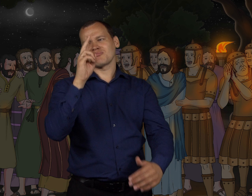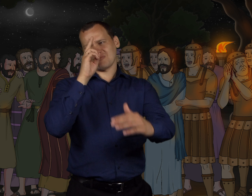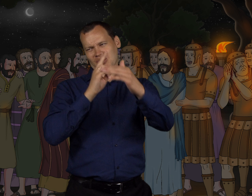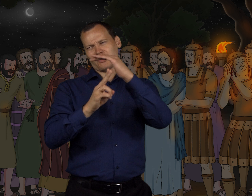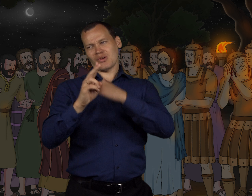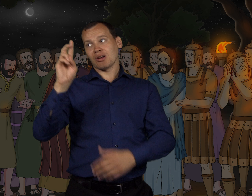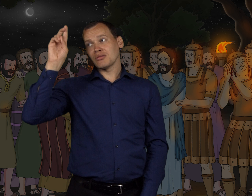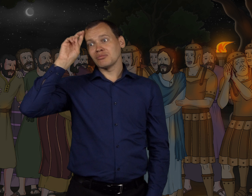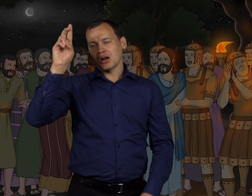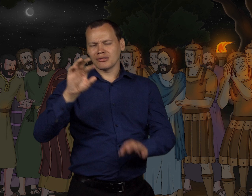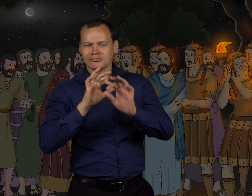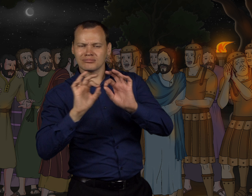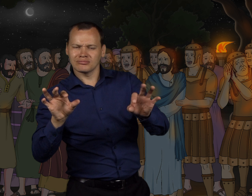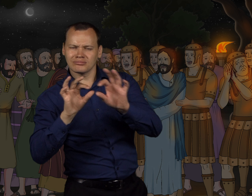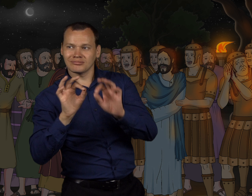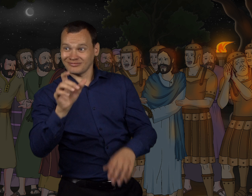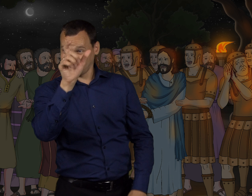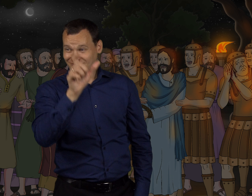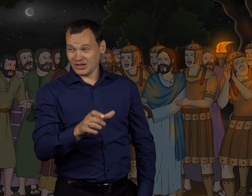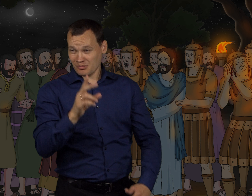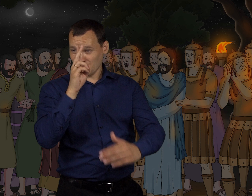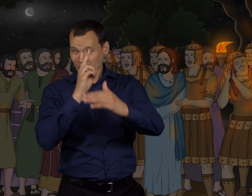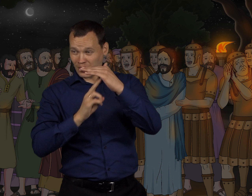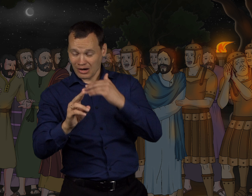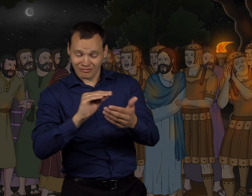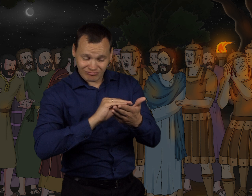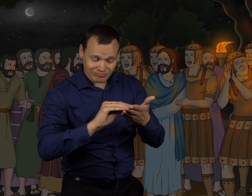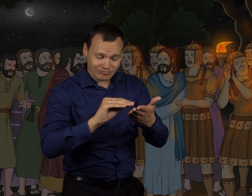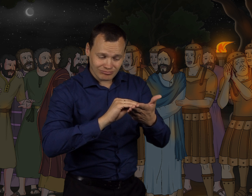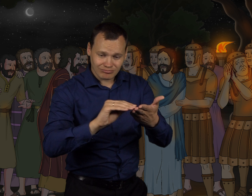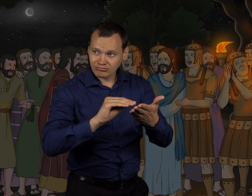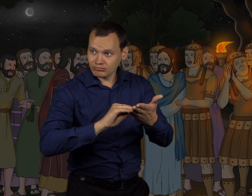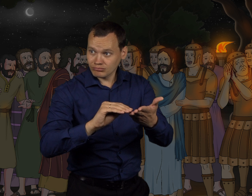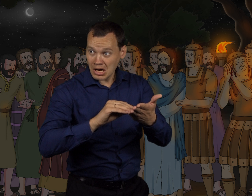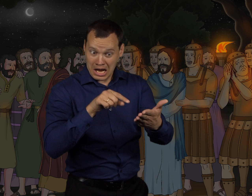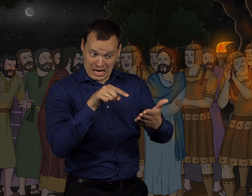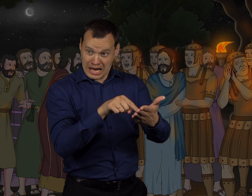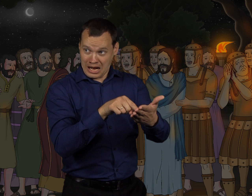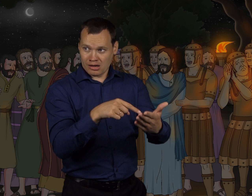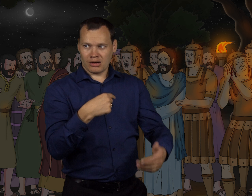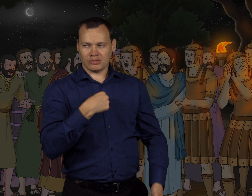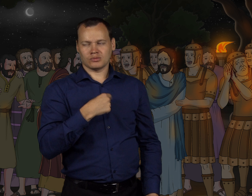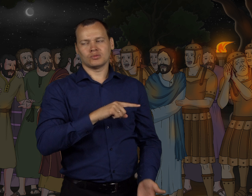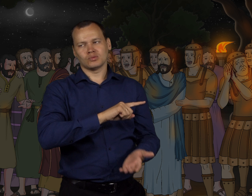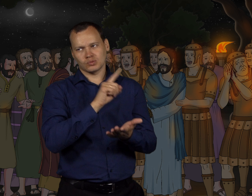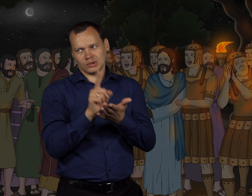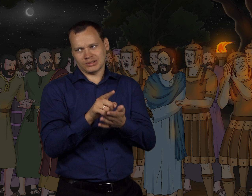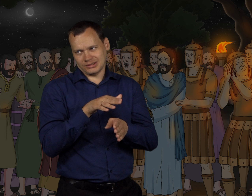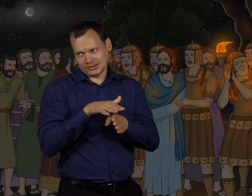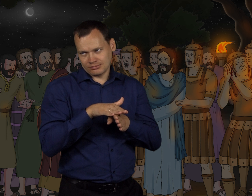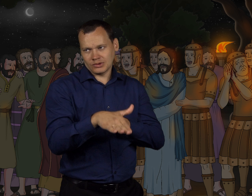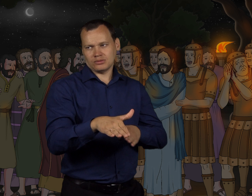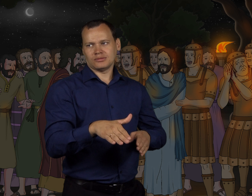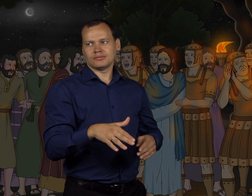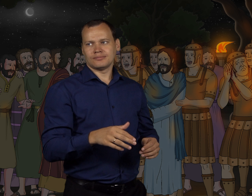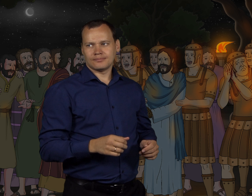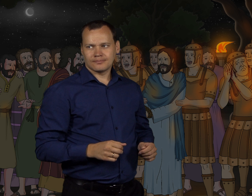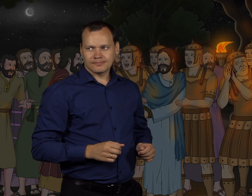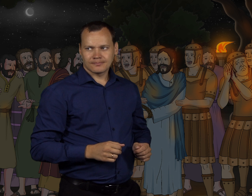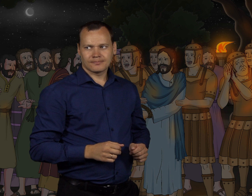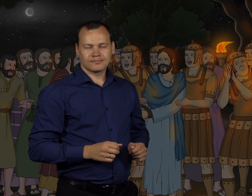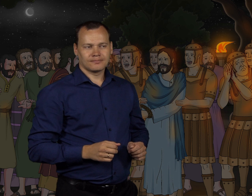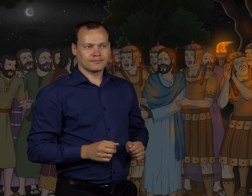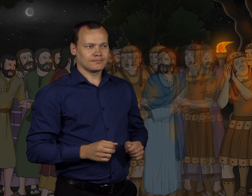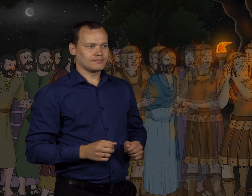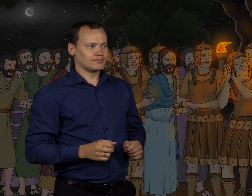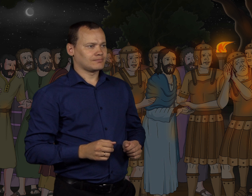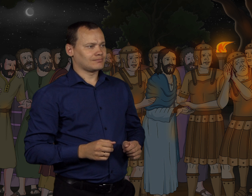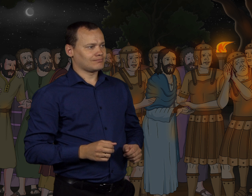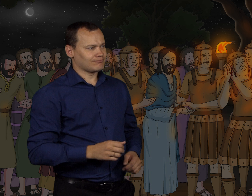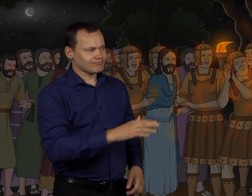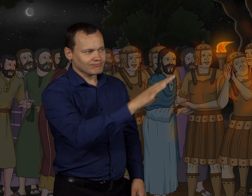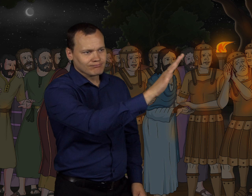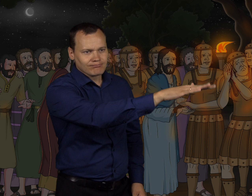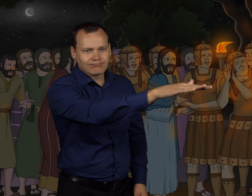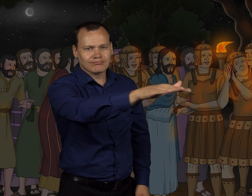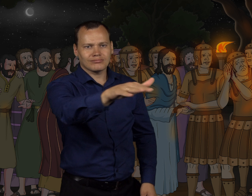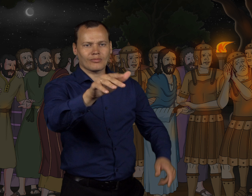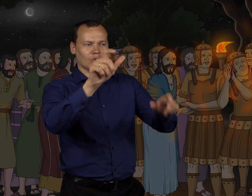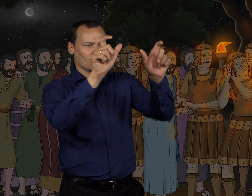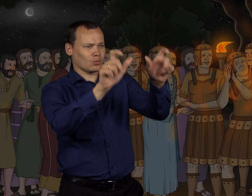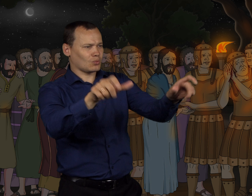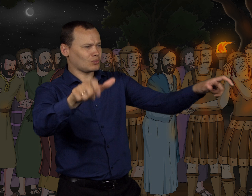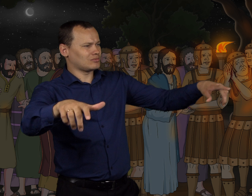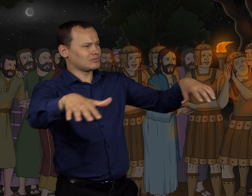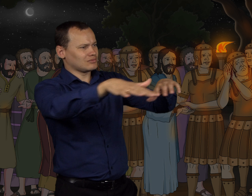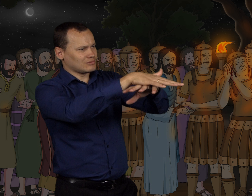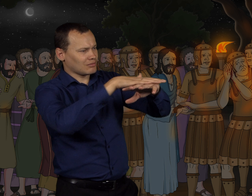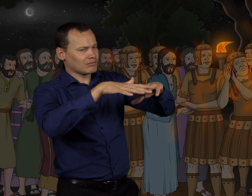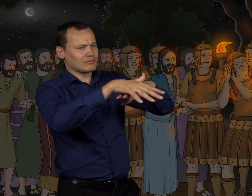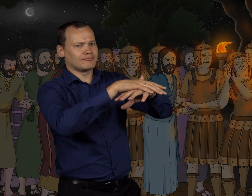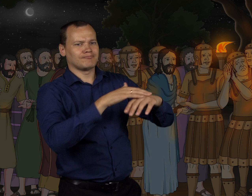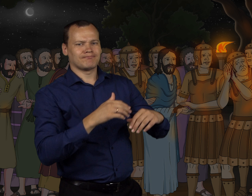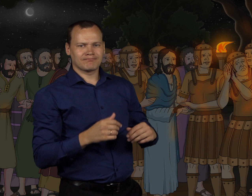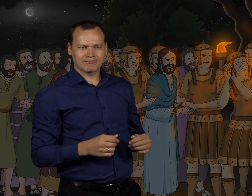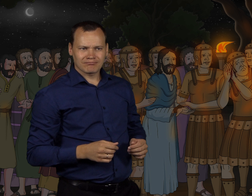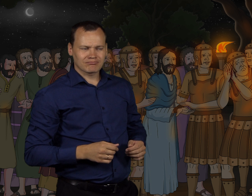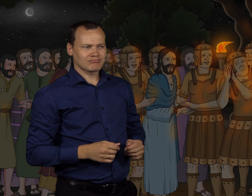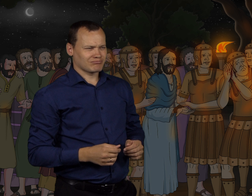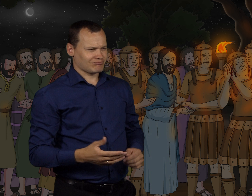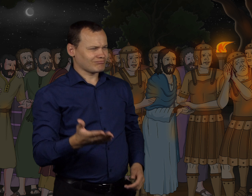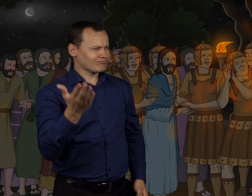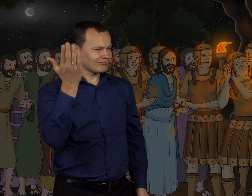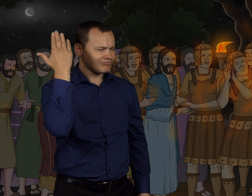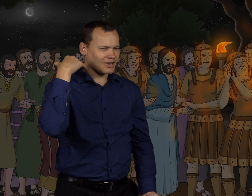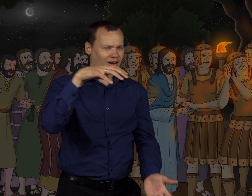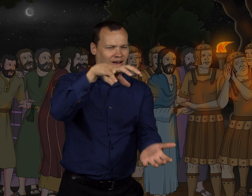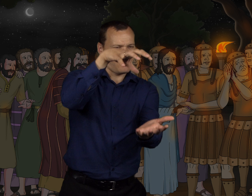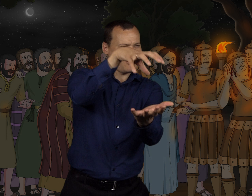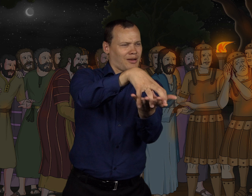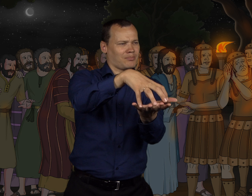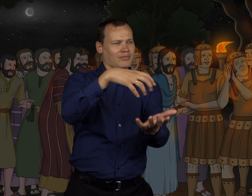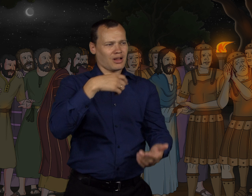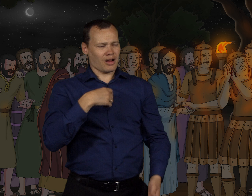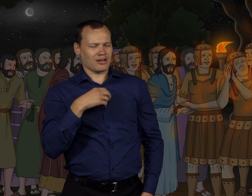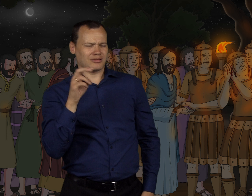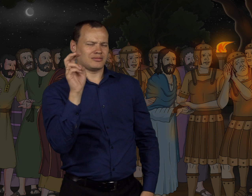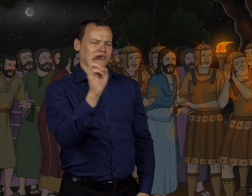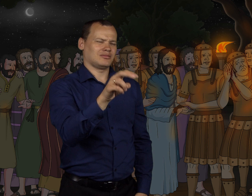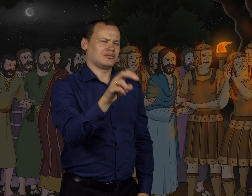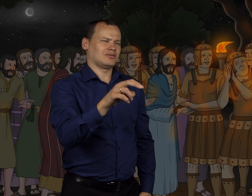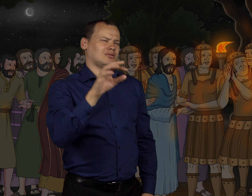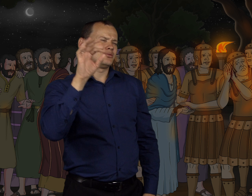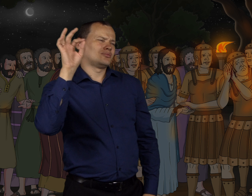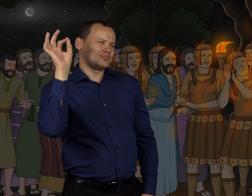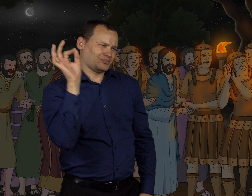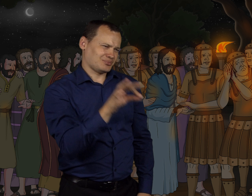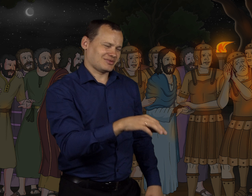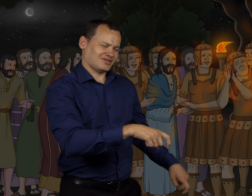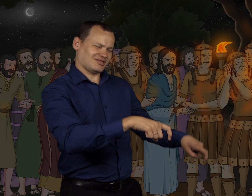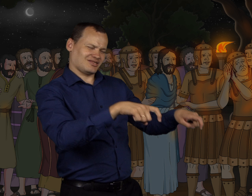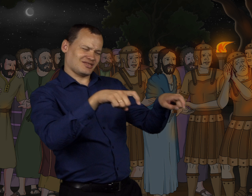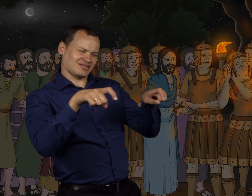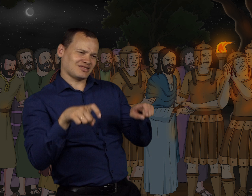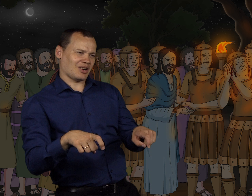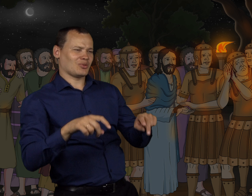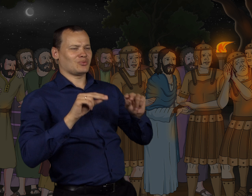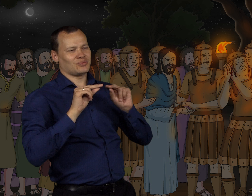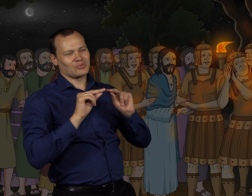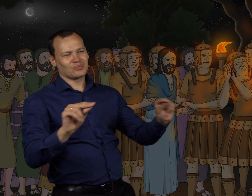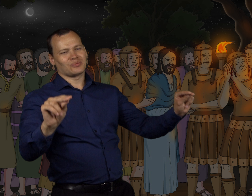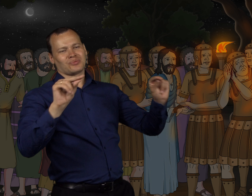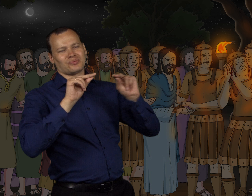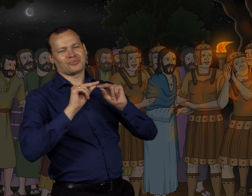But how then would the Scriptures be fulfilled that say it must happen this way?”